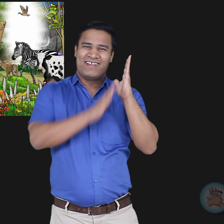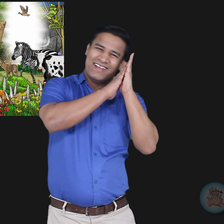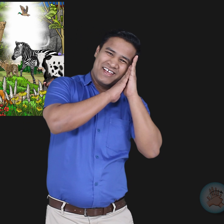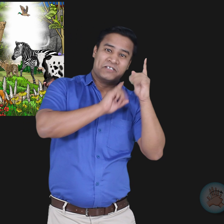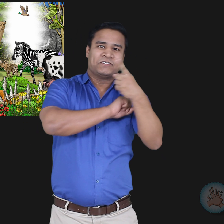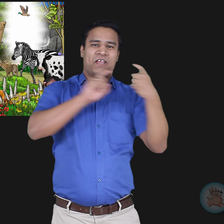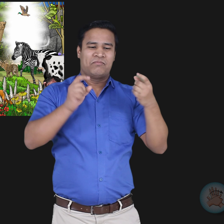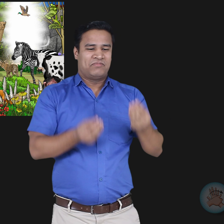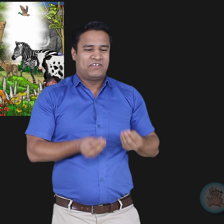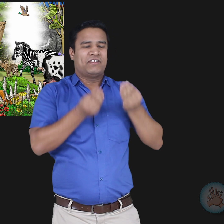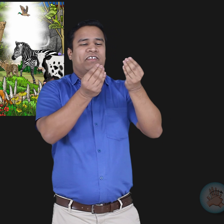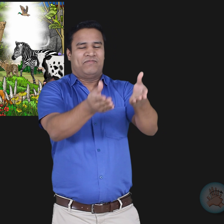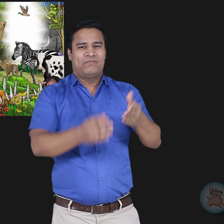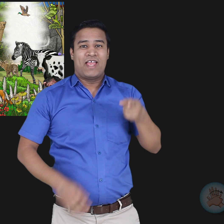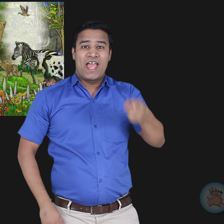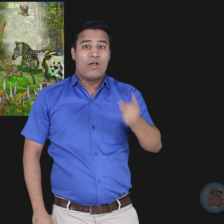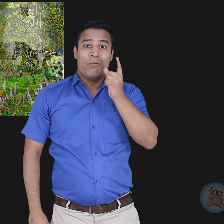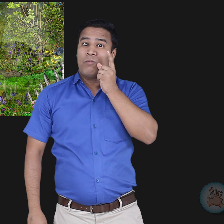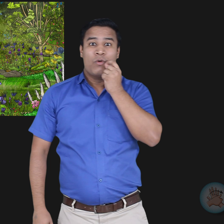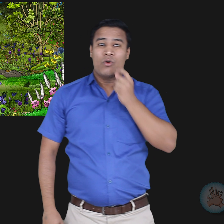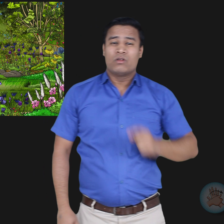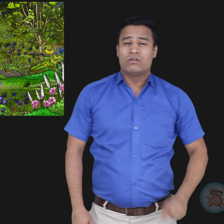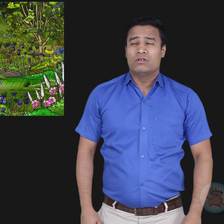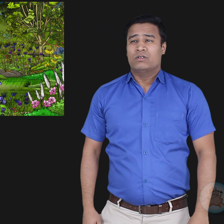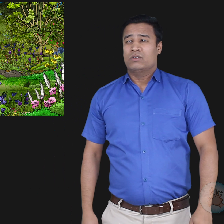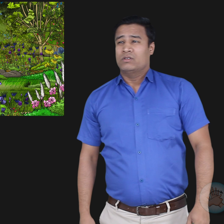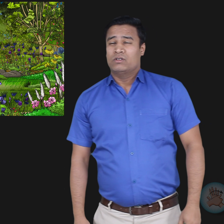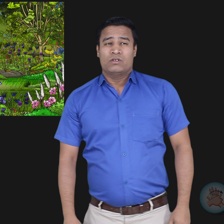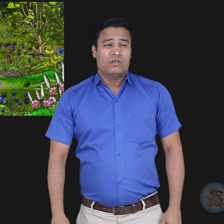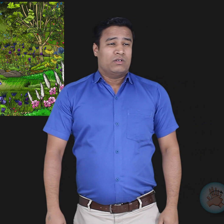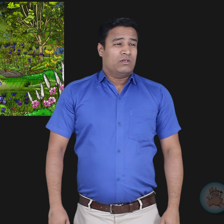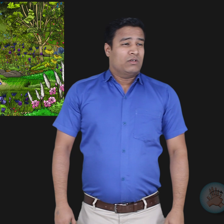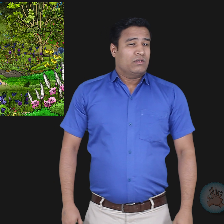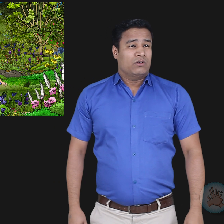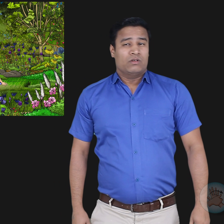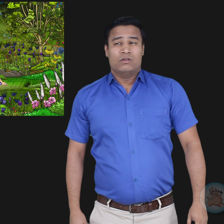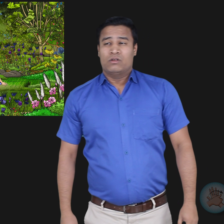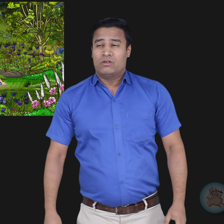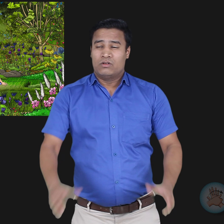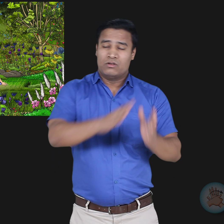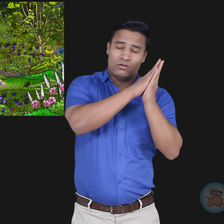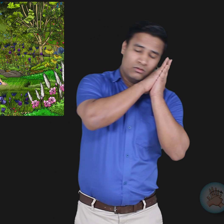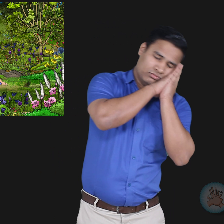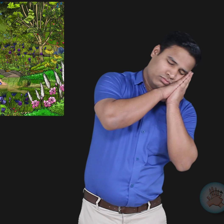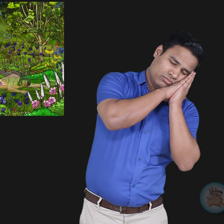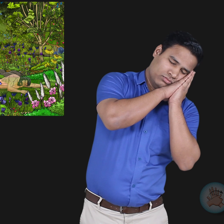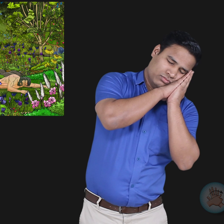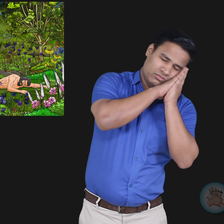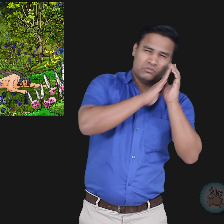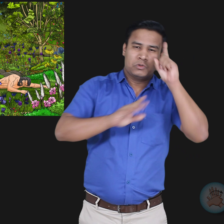But for Adam no suitable helper was found.